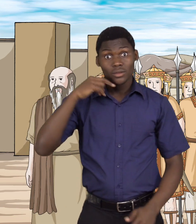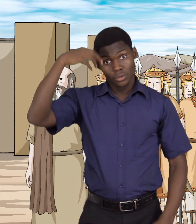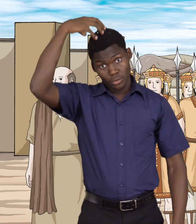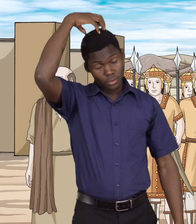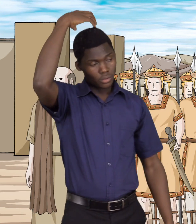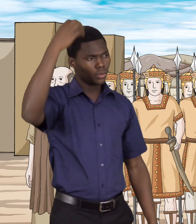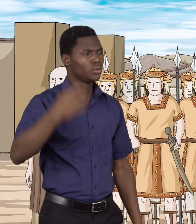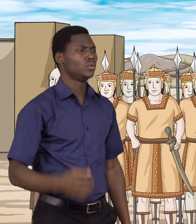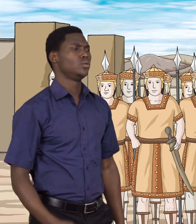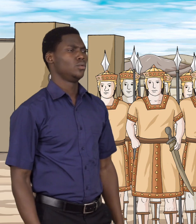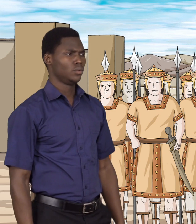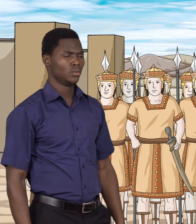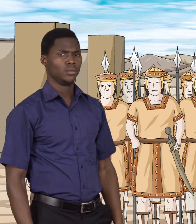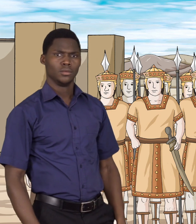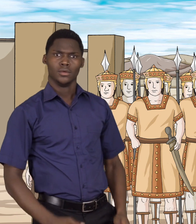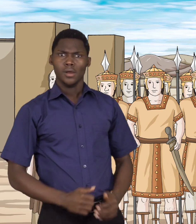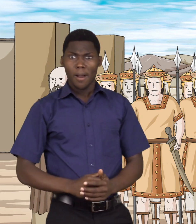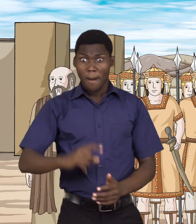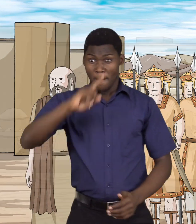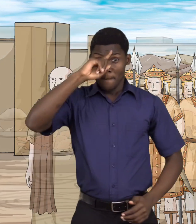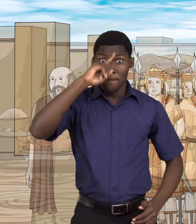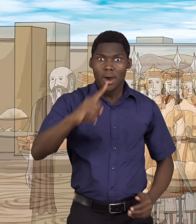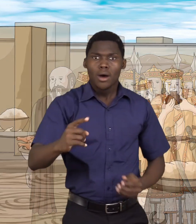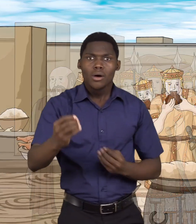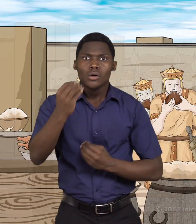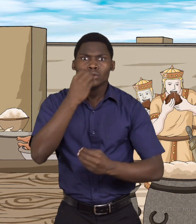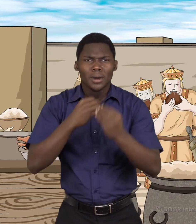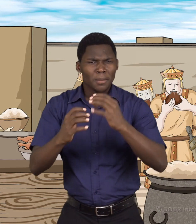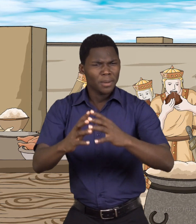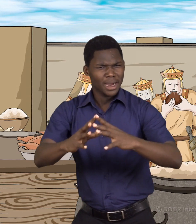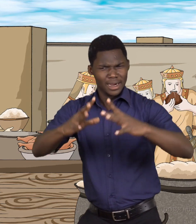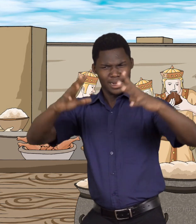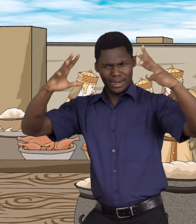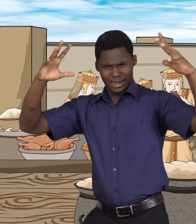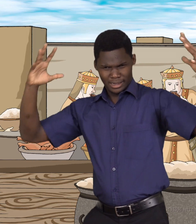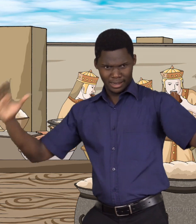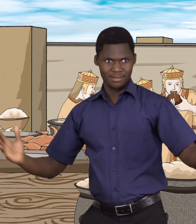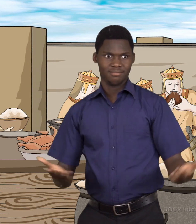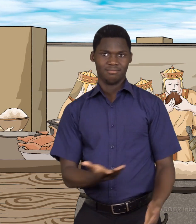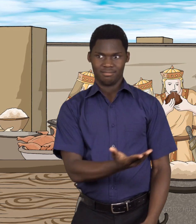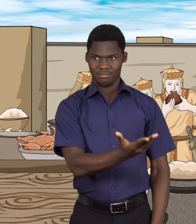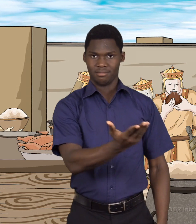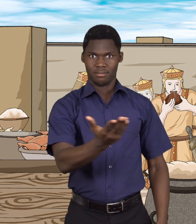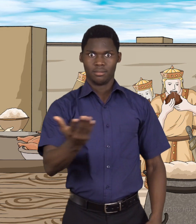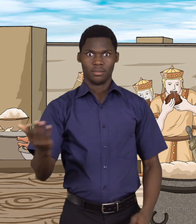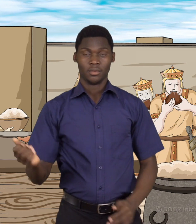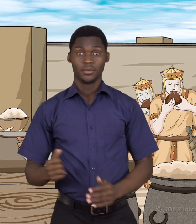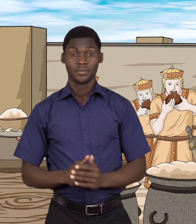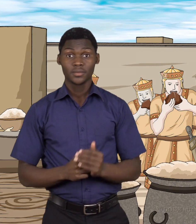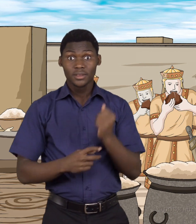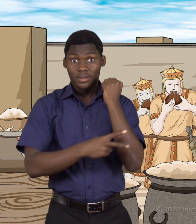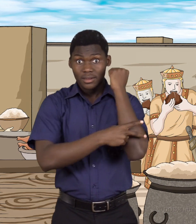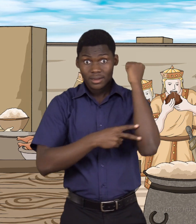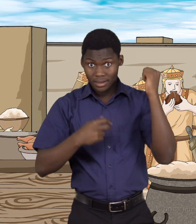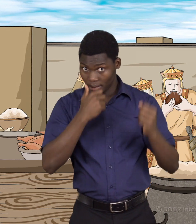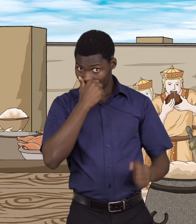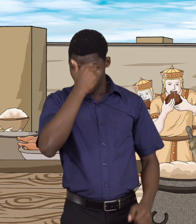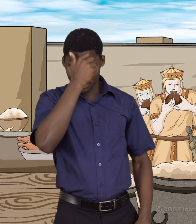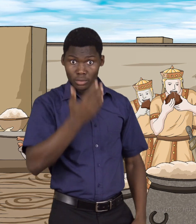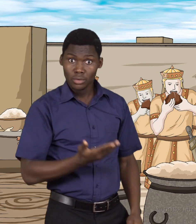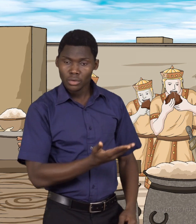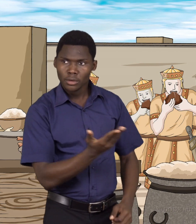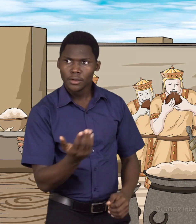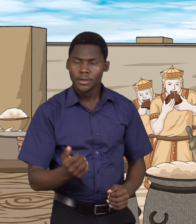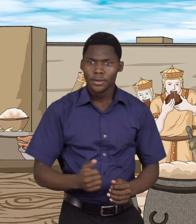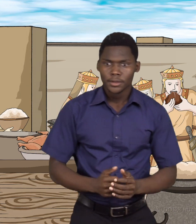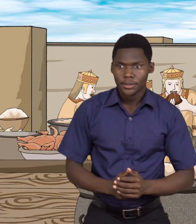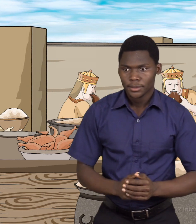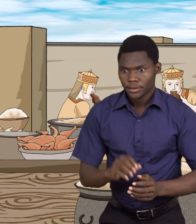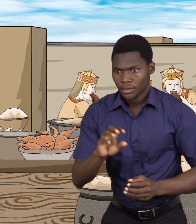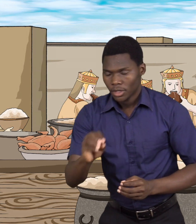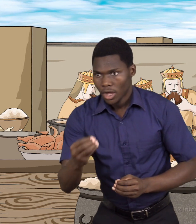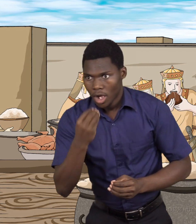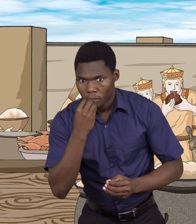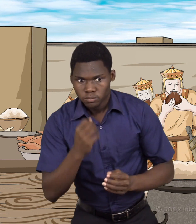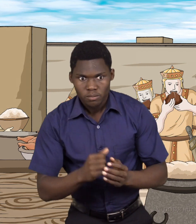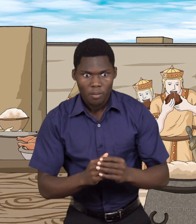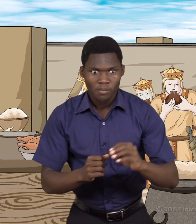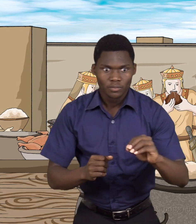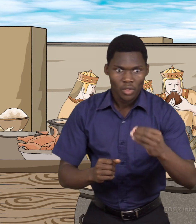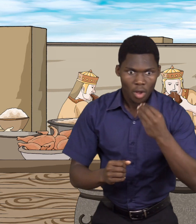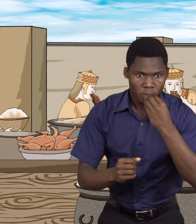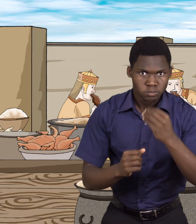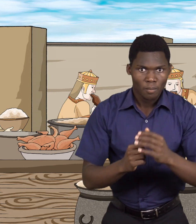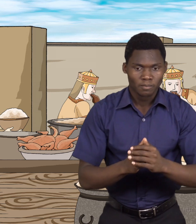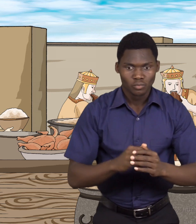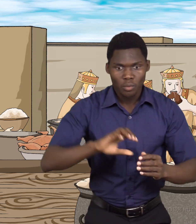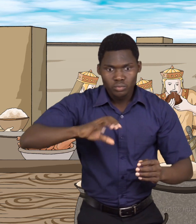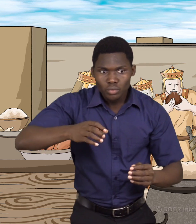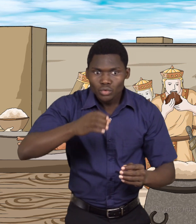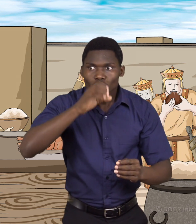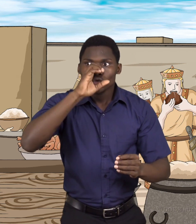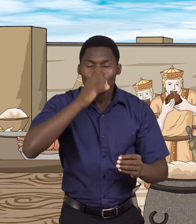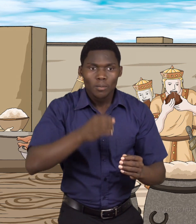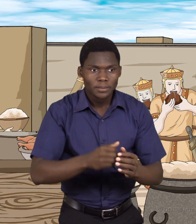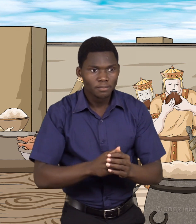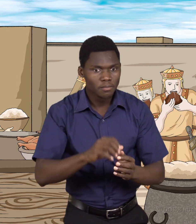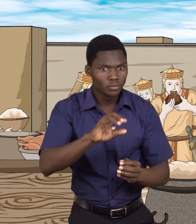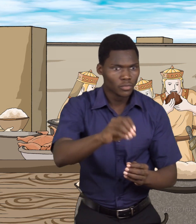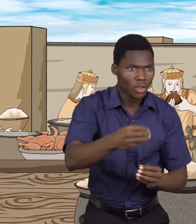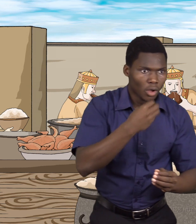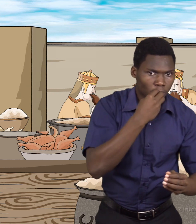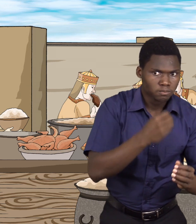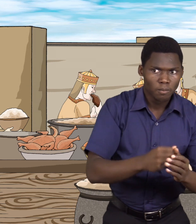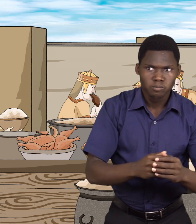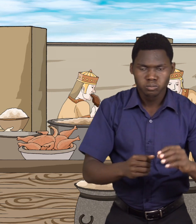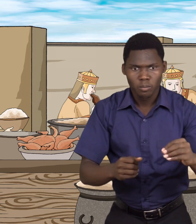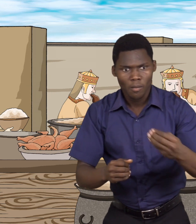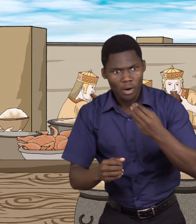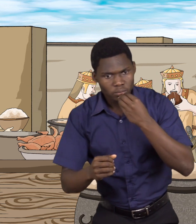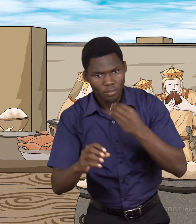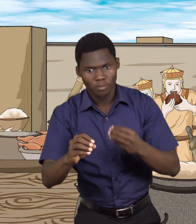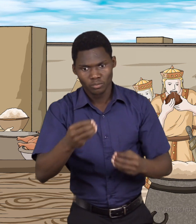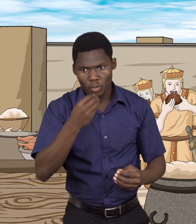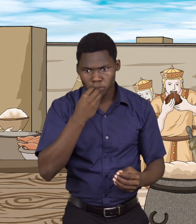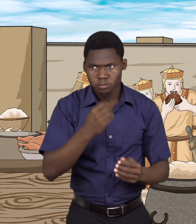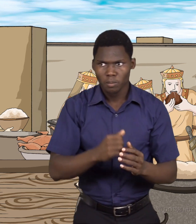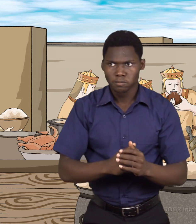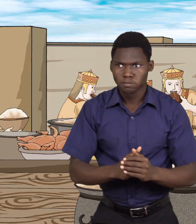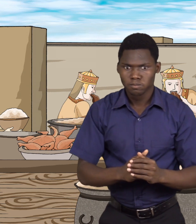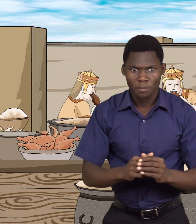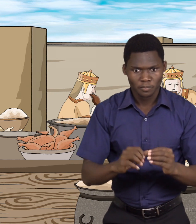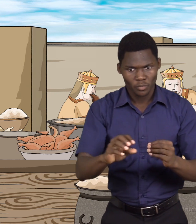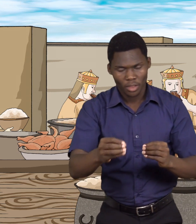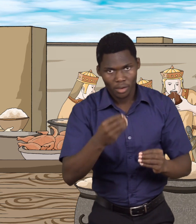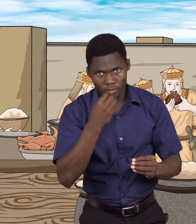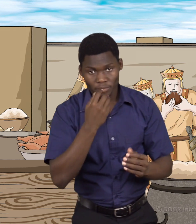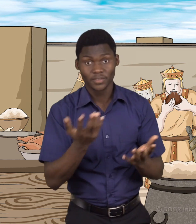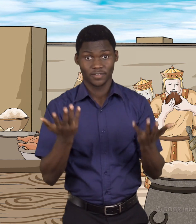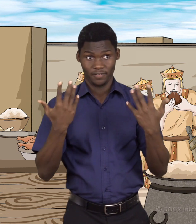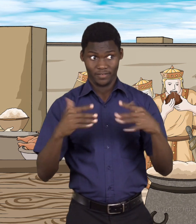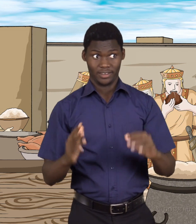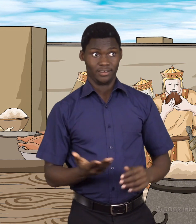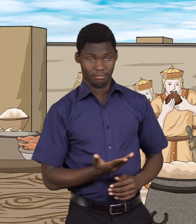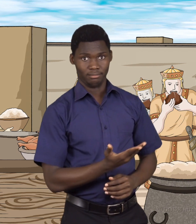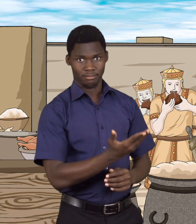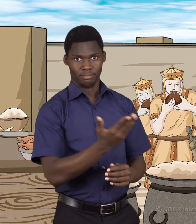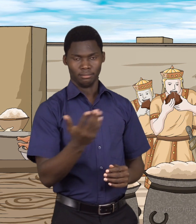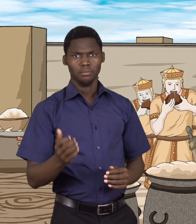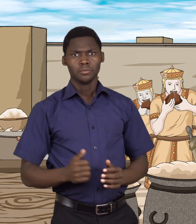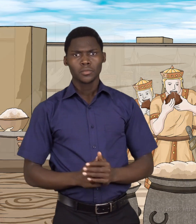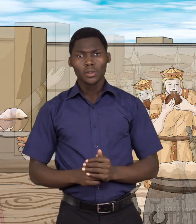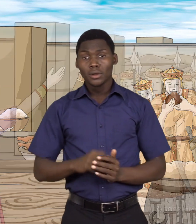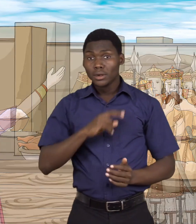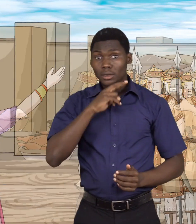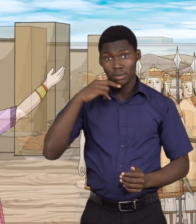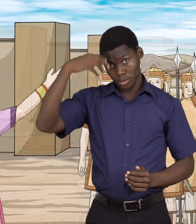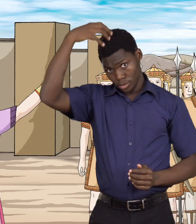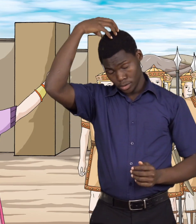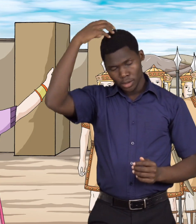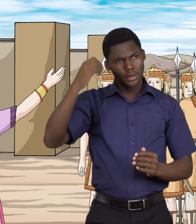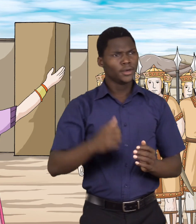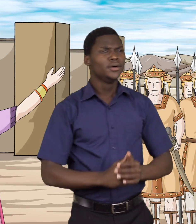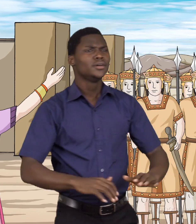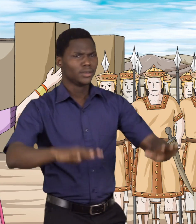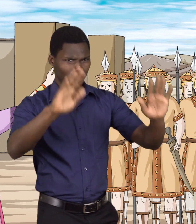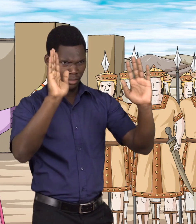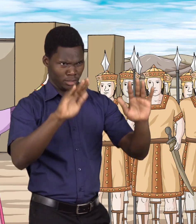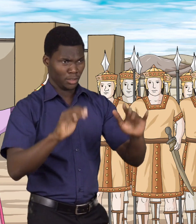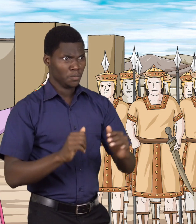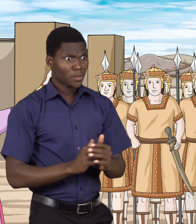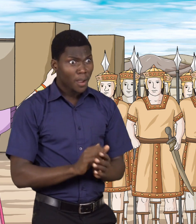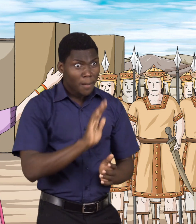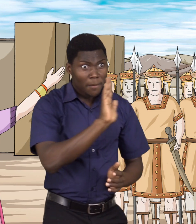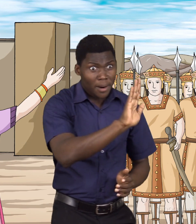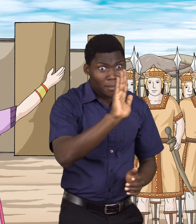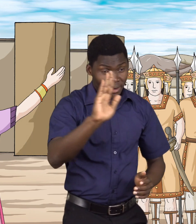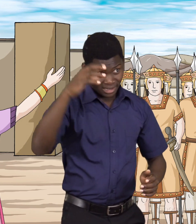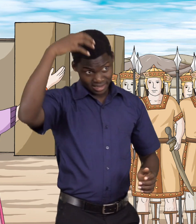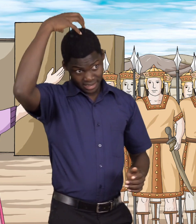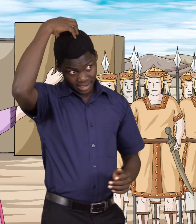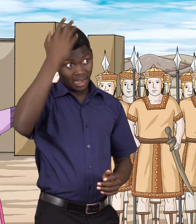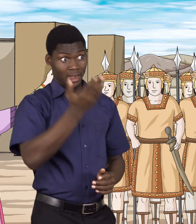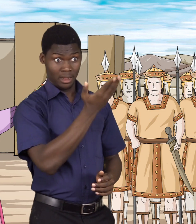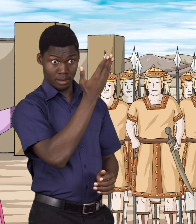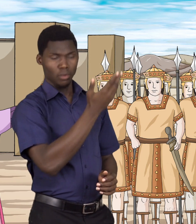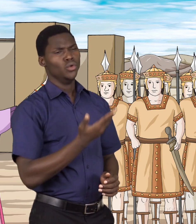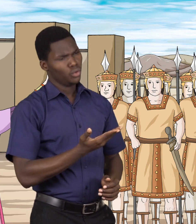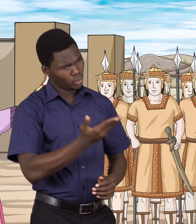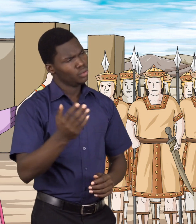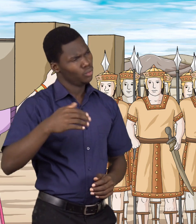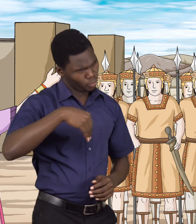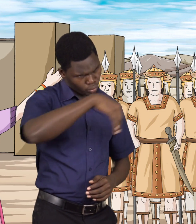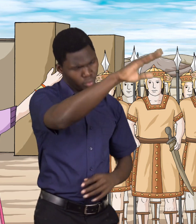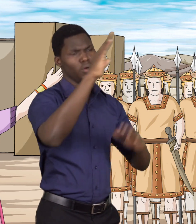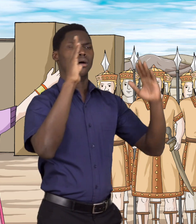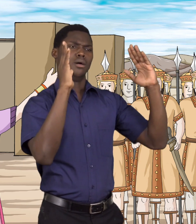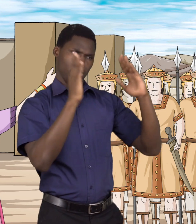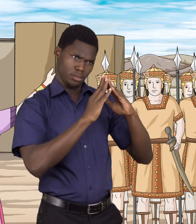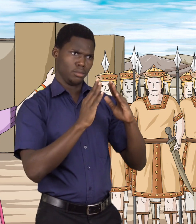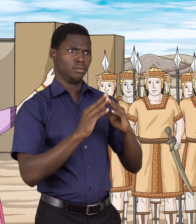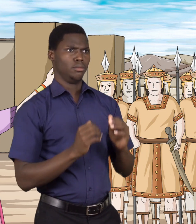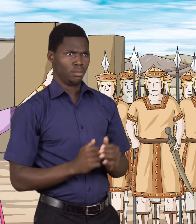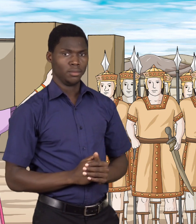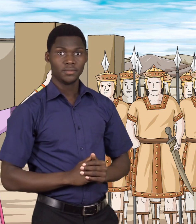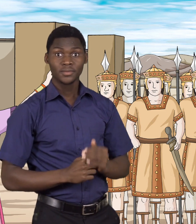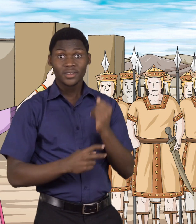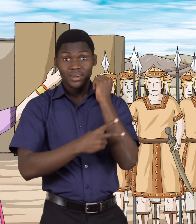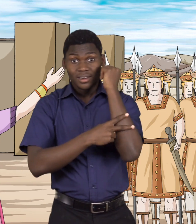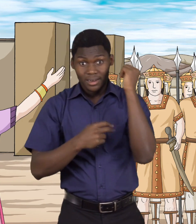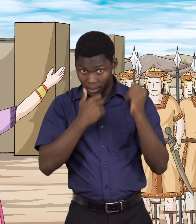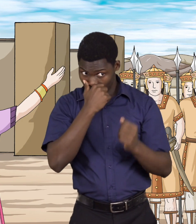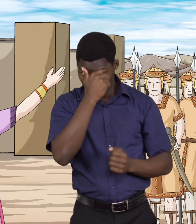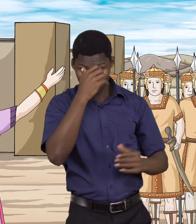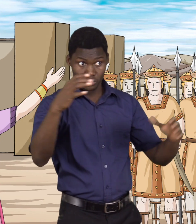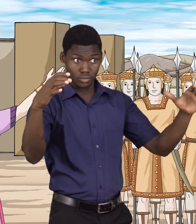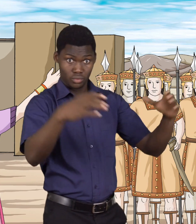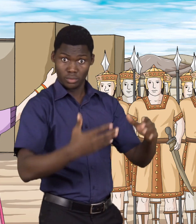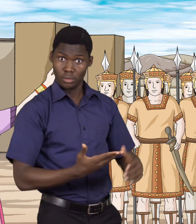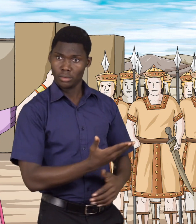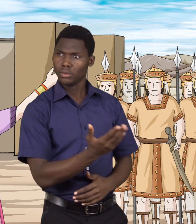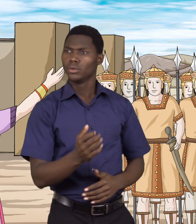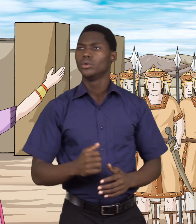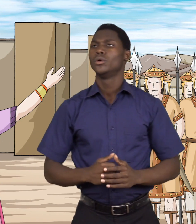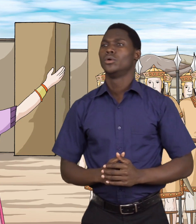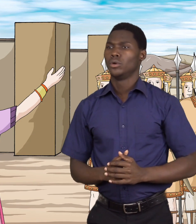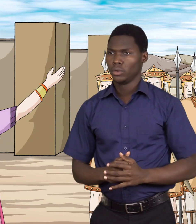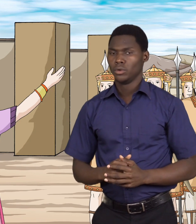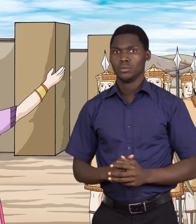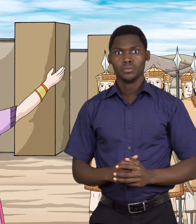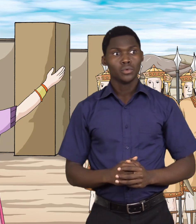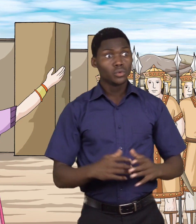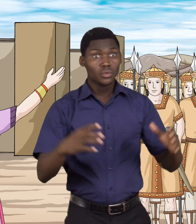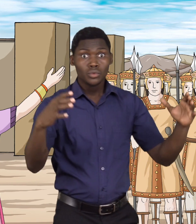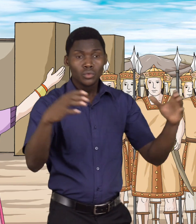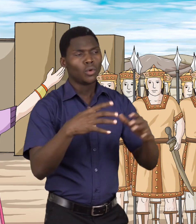So the king prepared a great feast for them, and after they had finished eating and drinking, he sent them away, and they returned to their master.